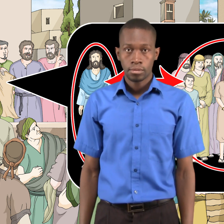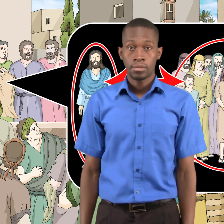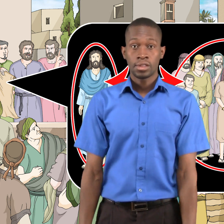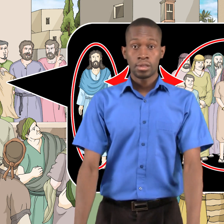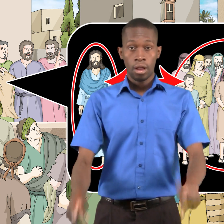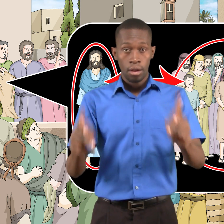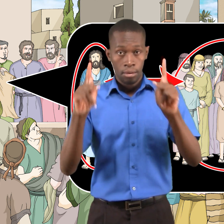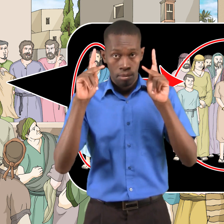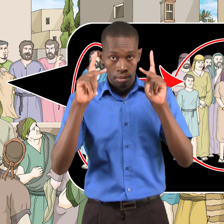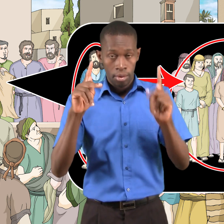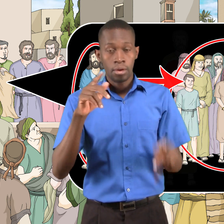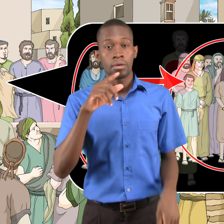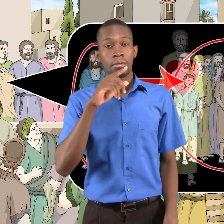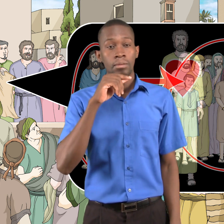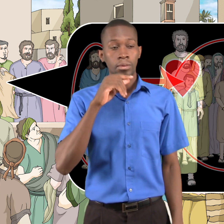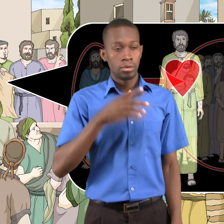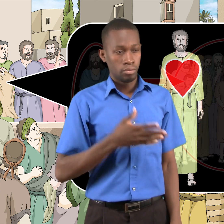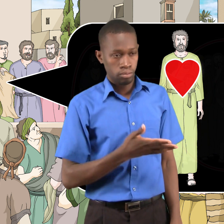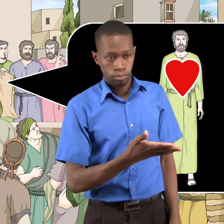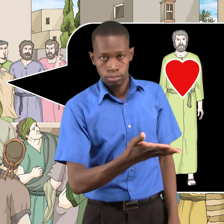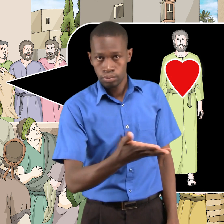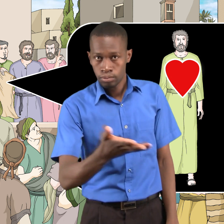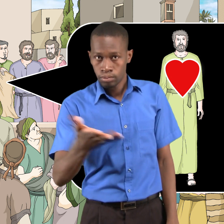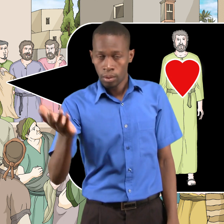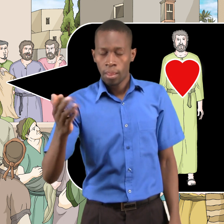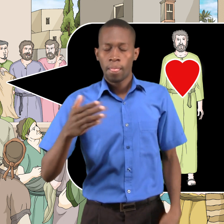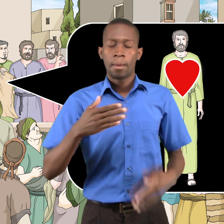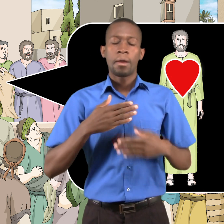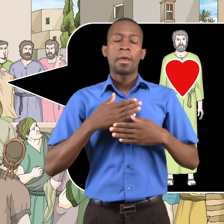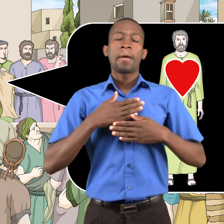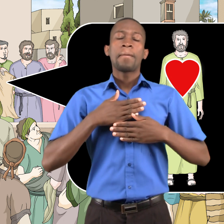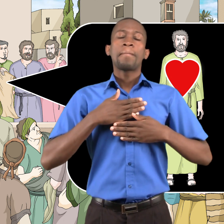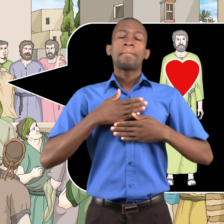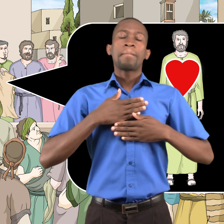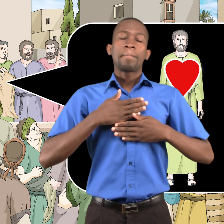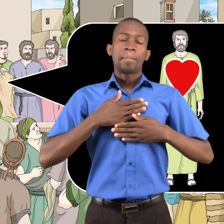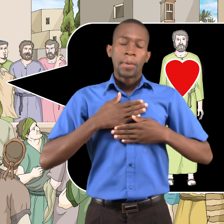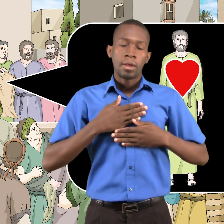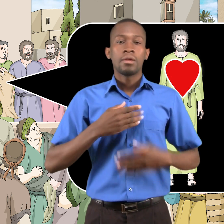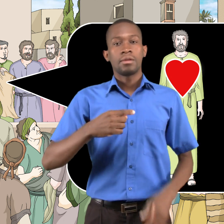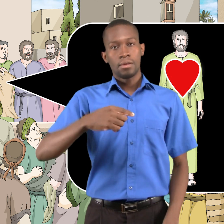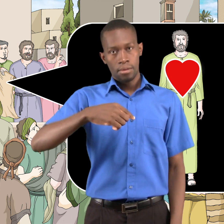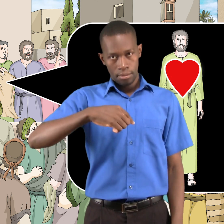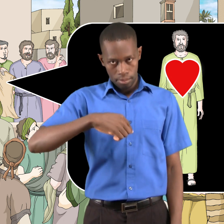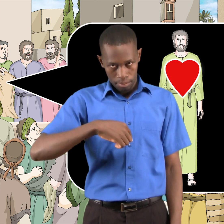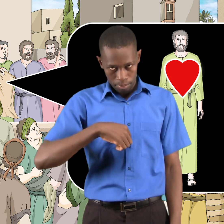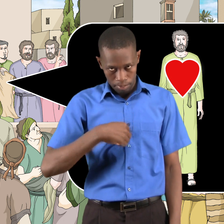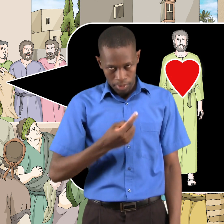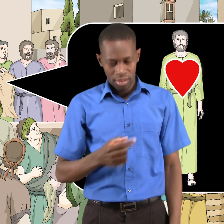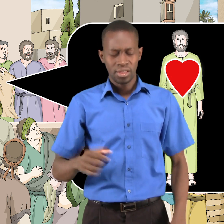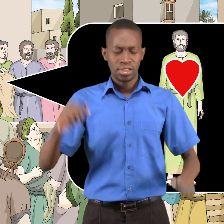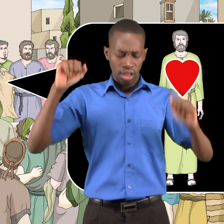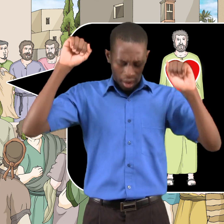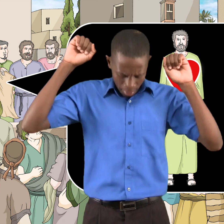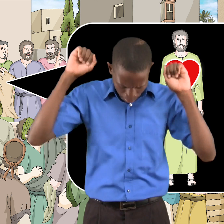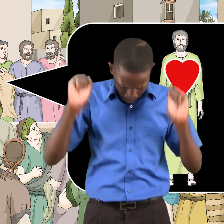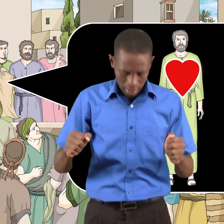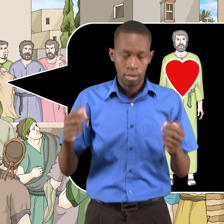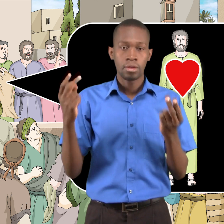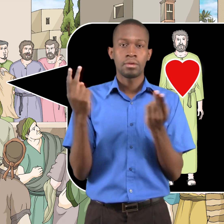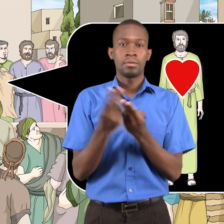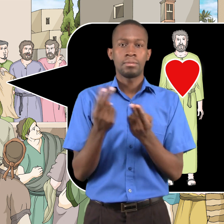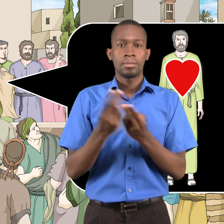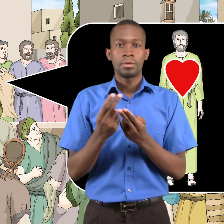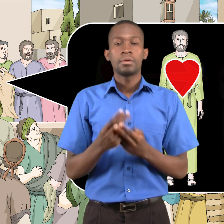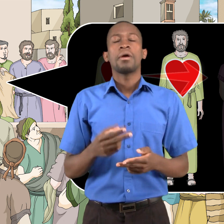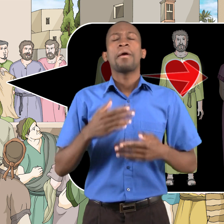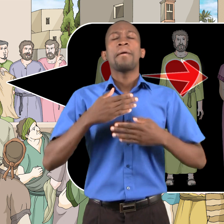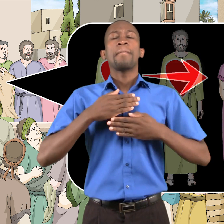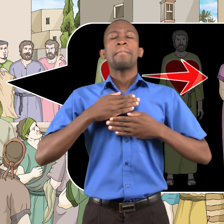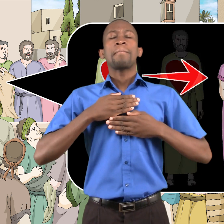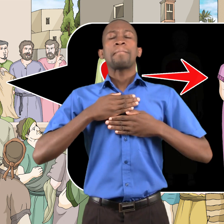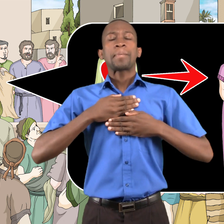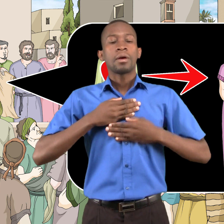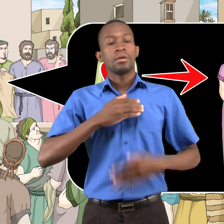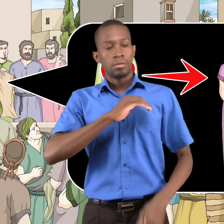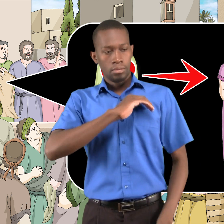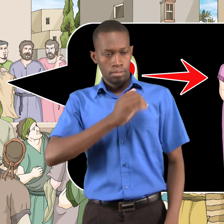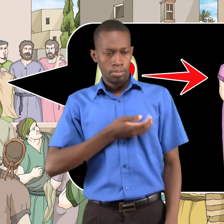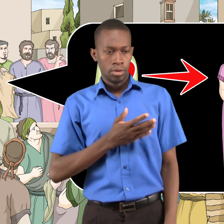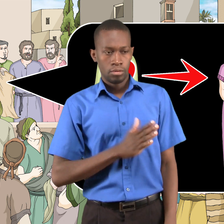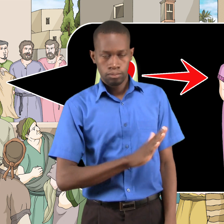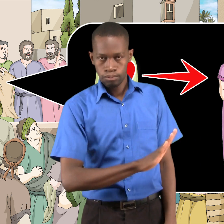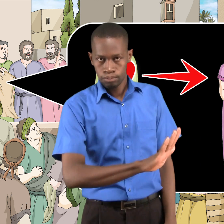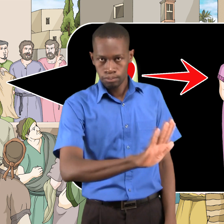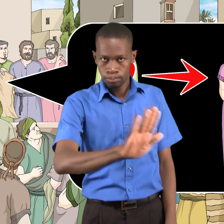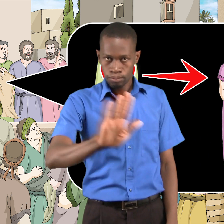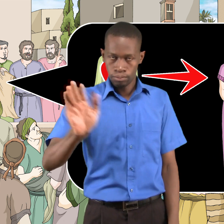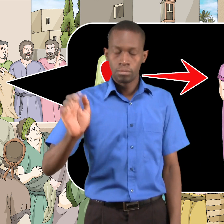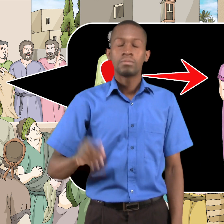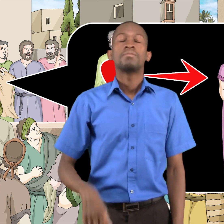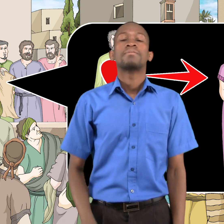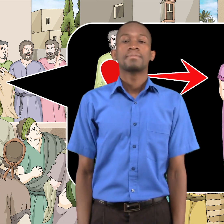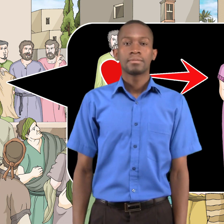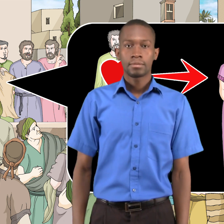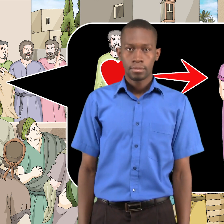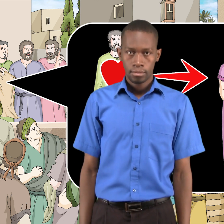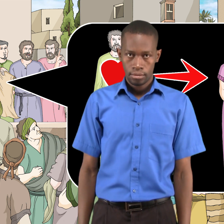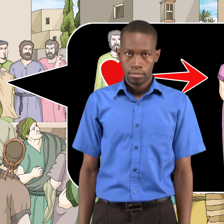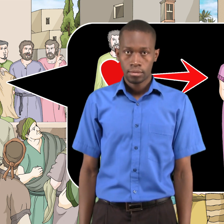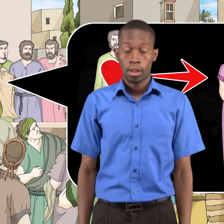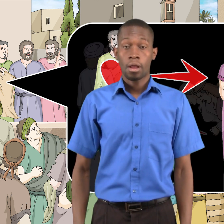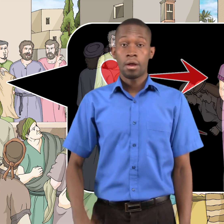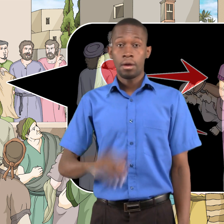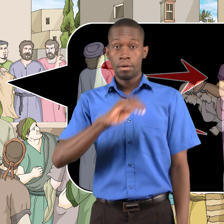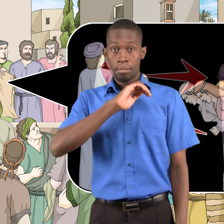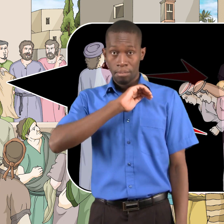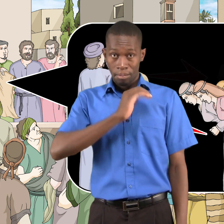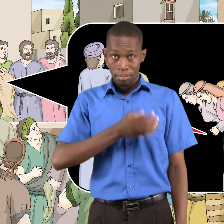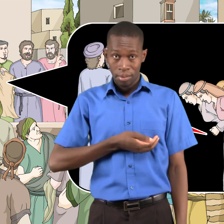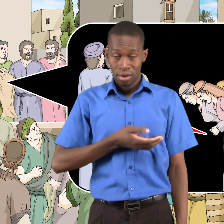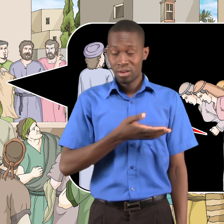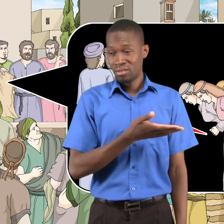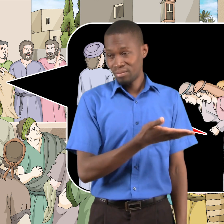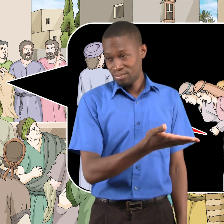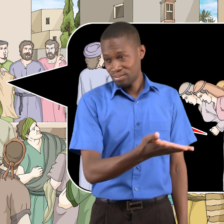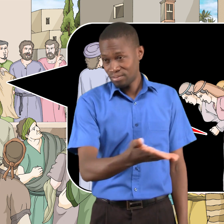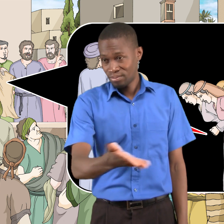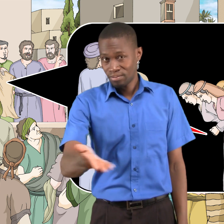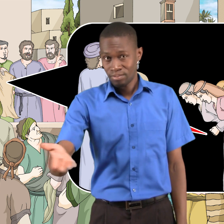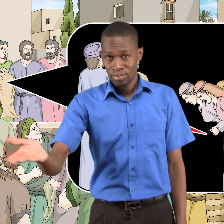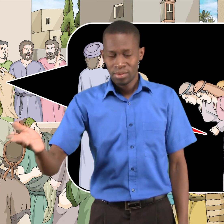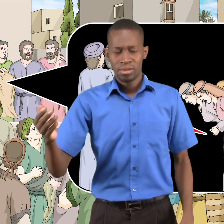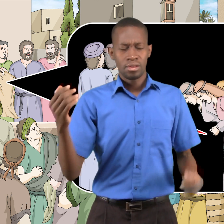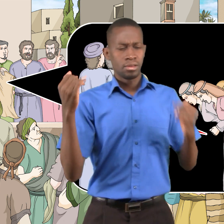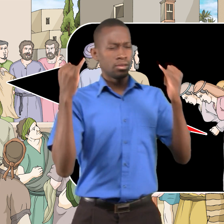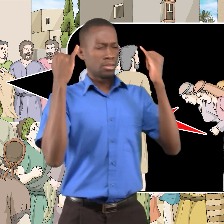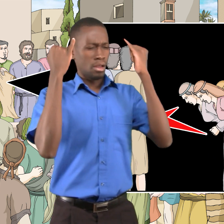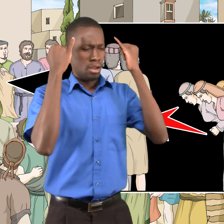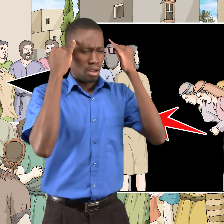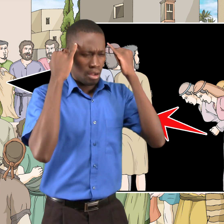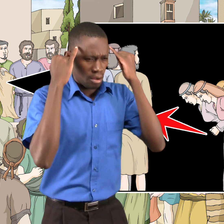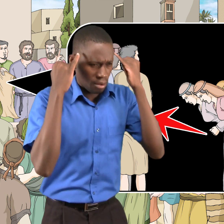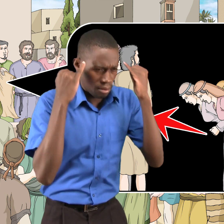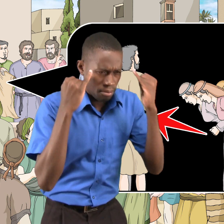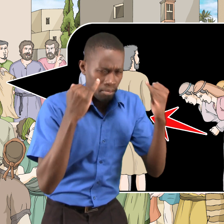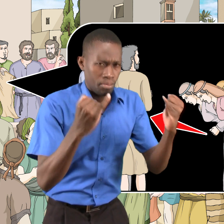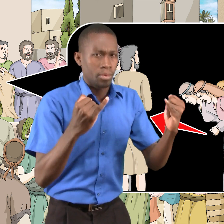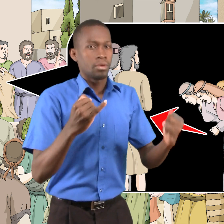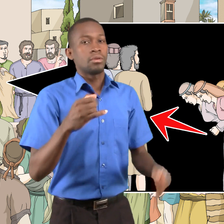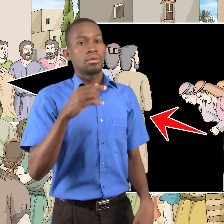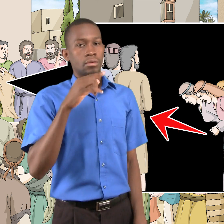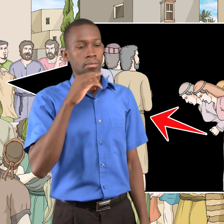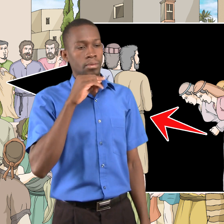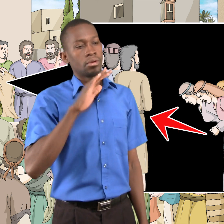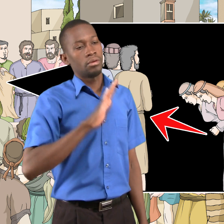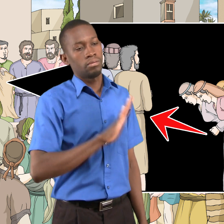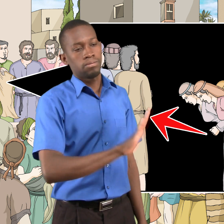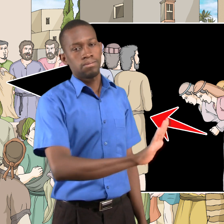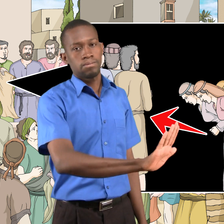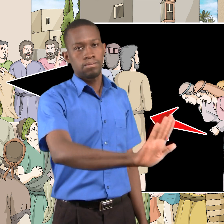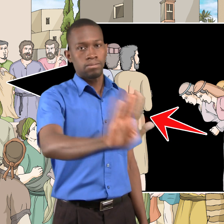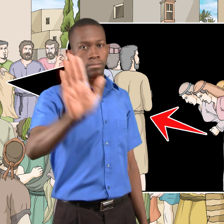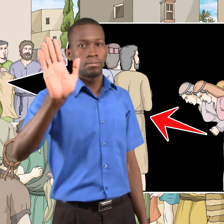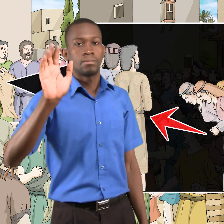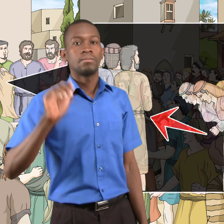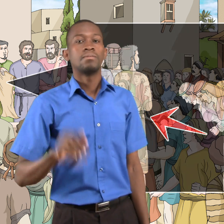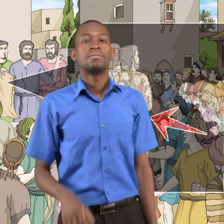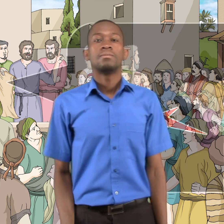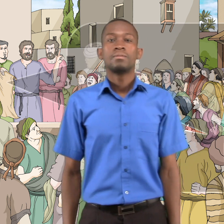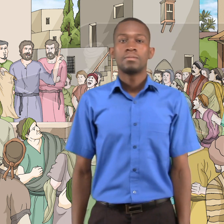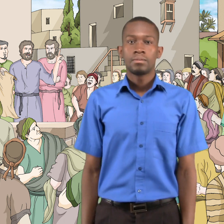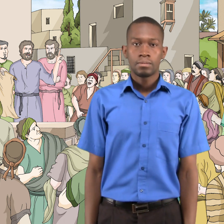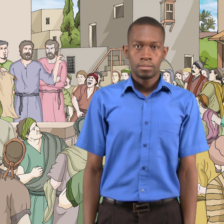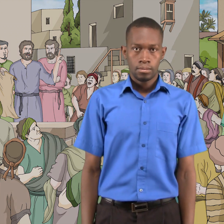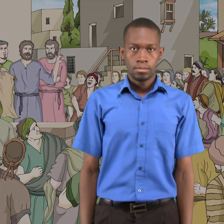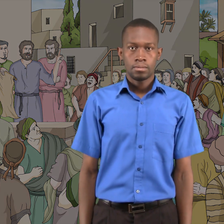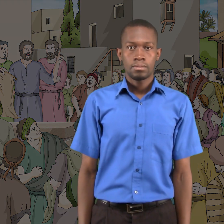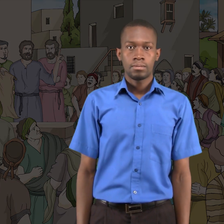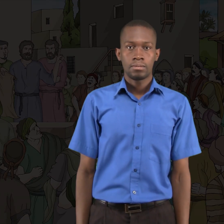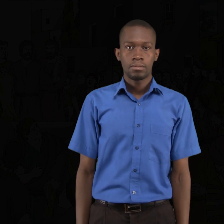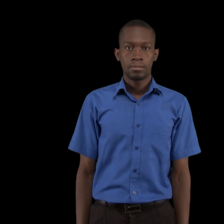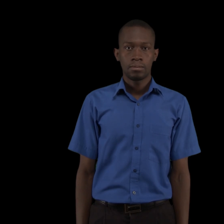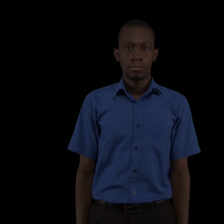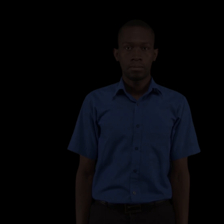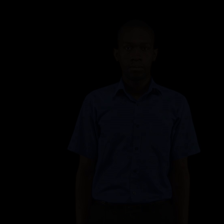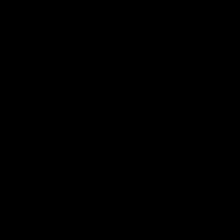Nevertheless, each one of you also must love his wife as he loves himself, and the wife must respect her husband.